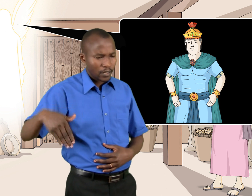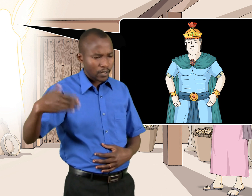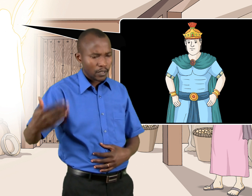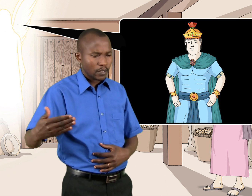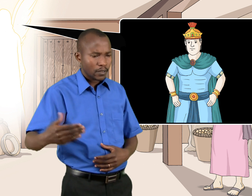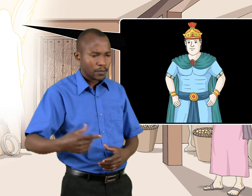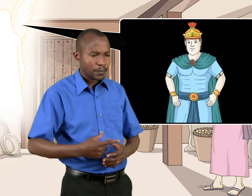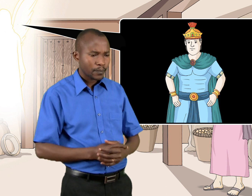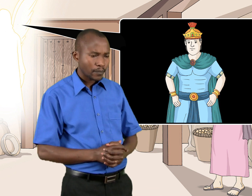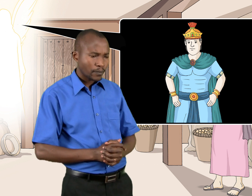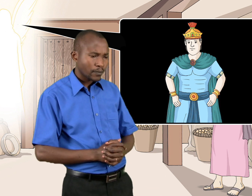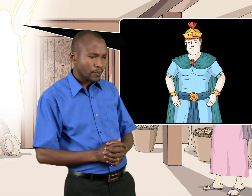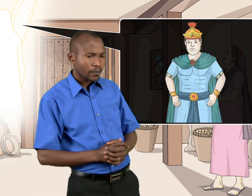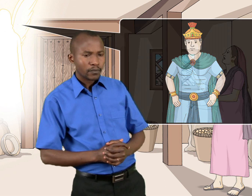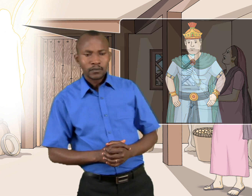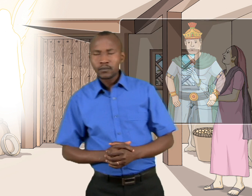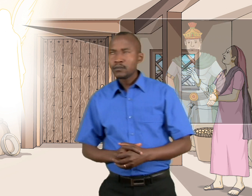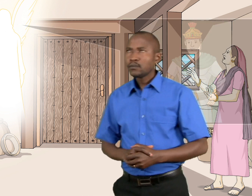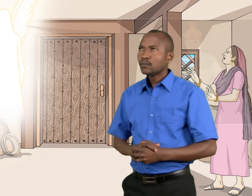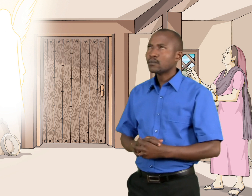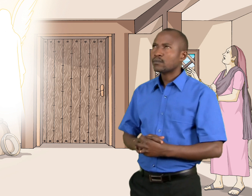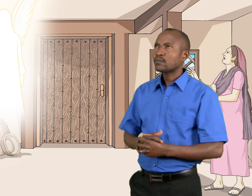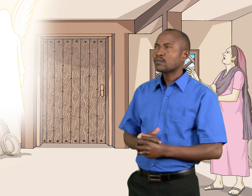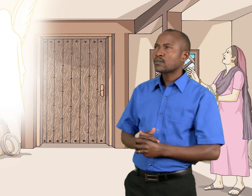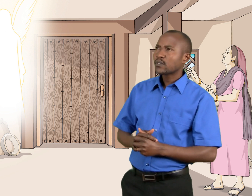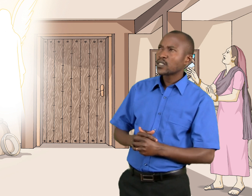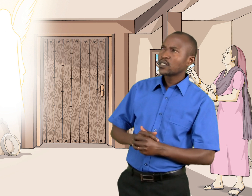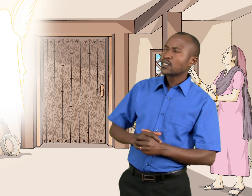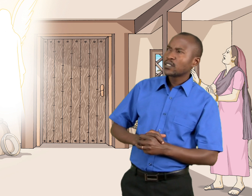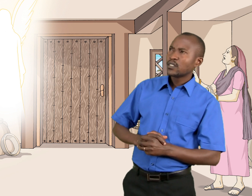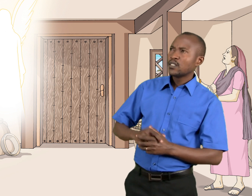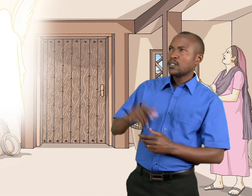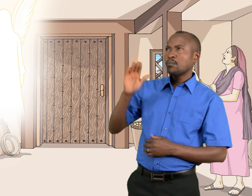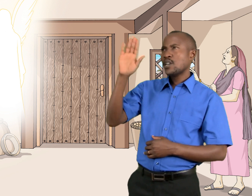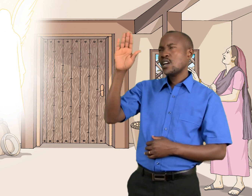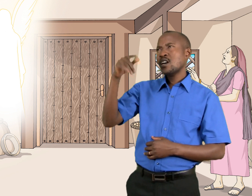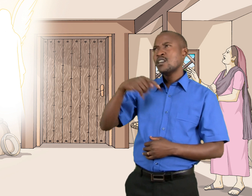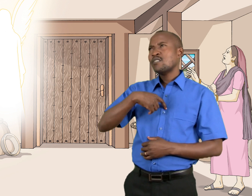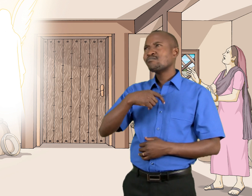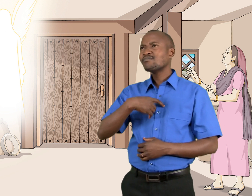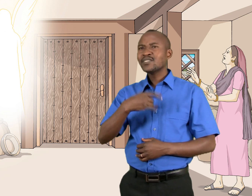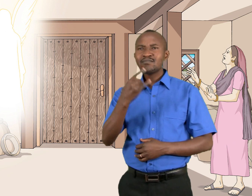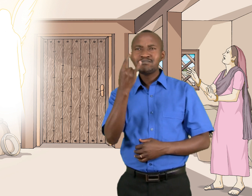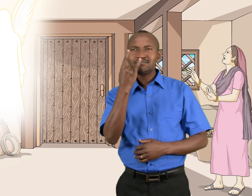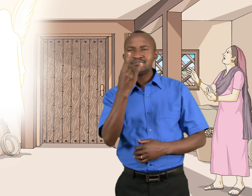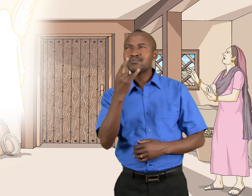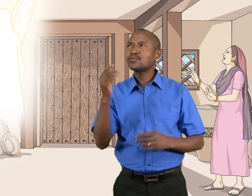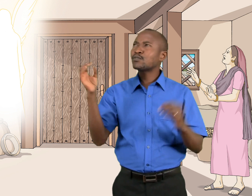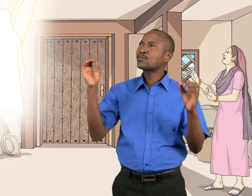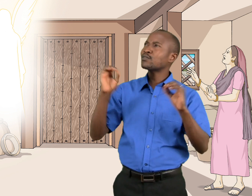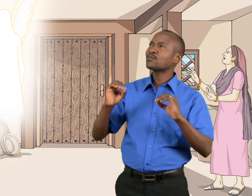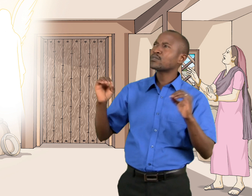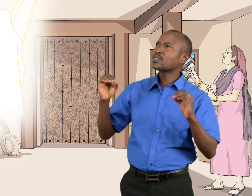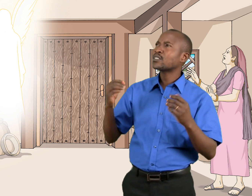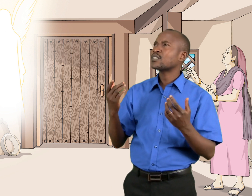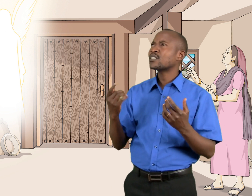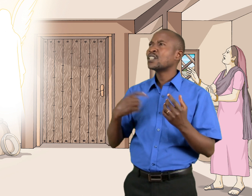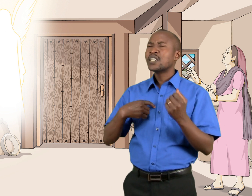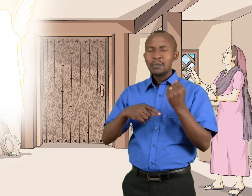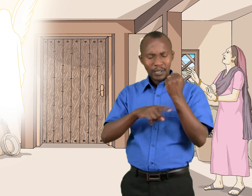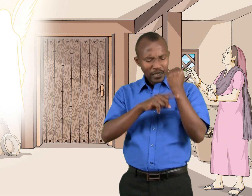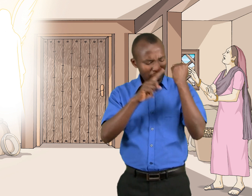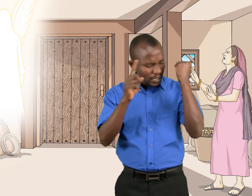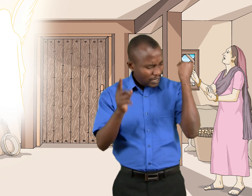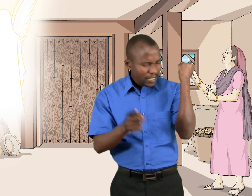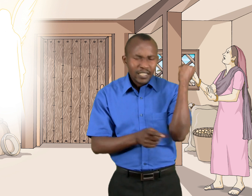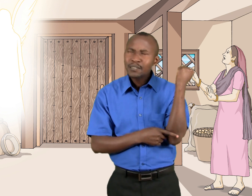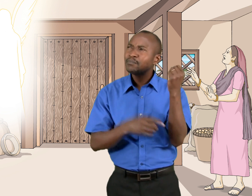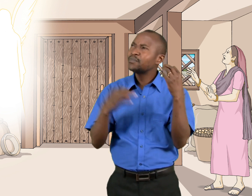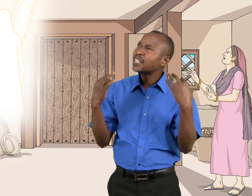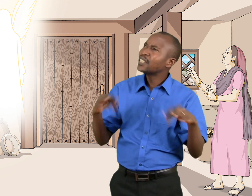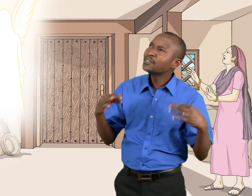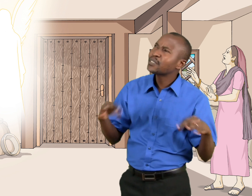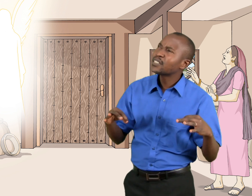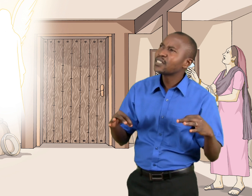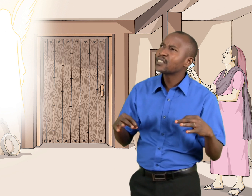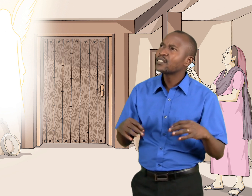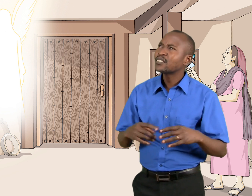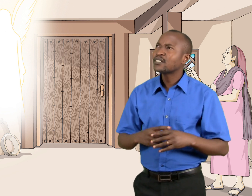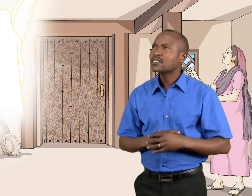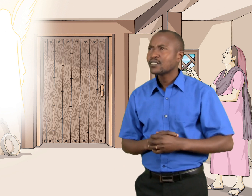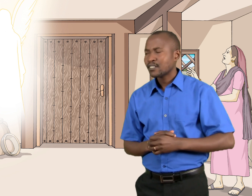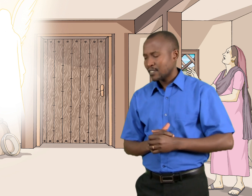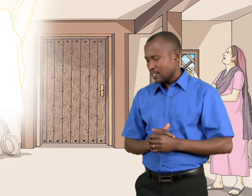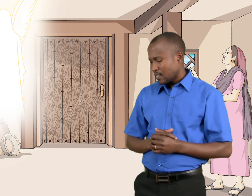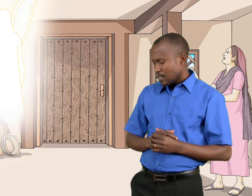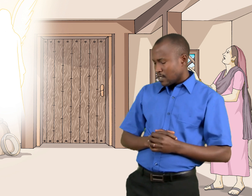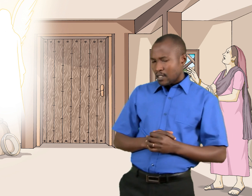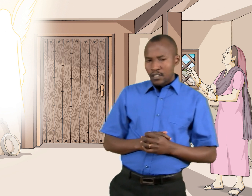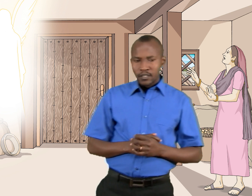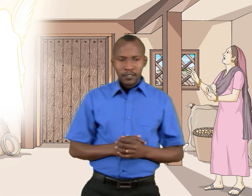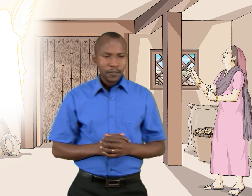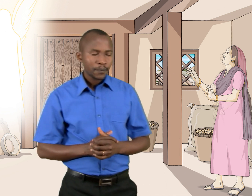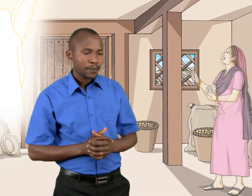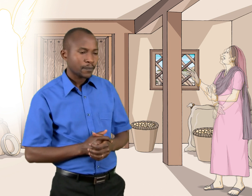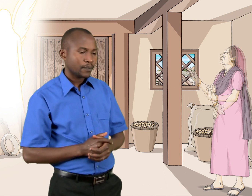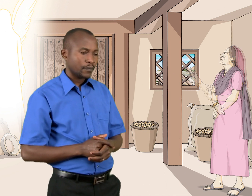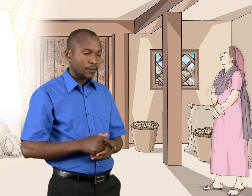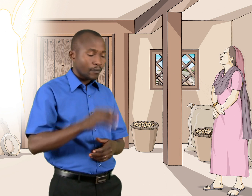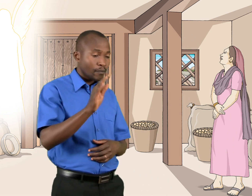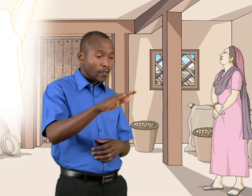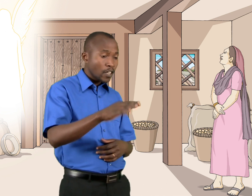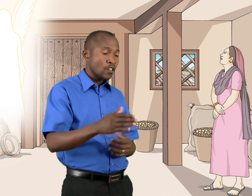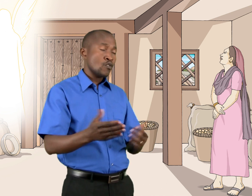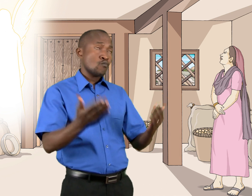“How can this be,” Mary asked the angel, “since I am a virgin?”